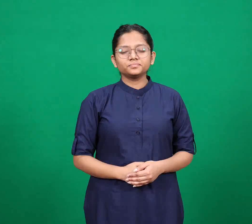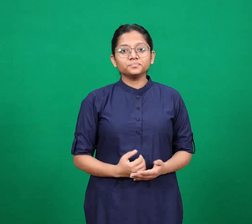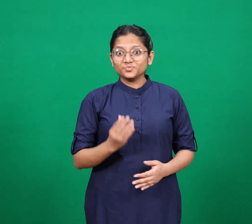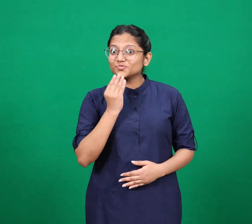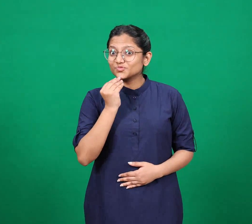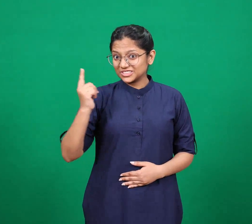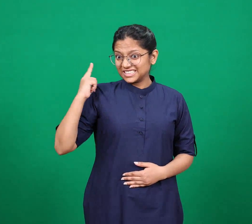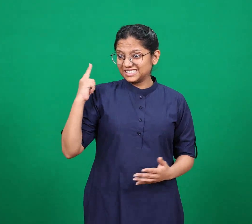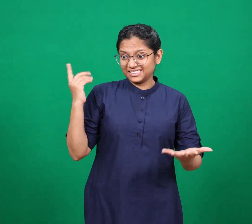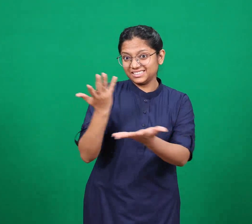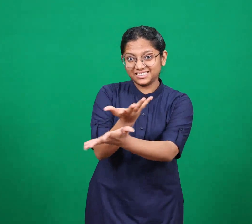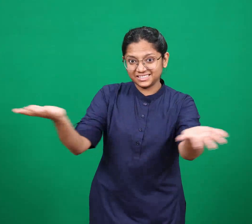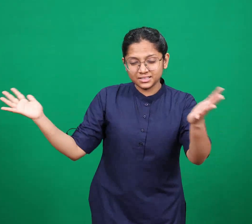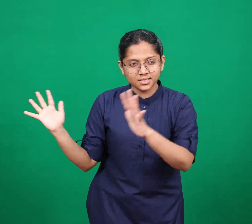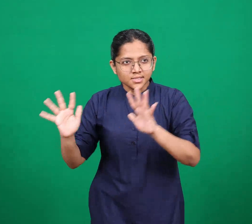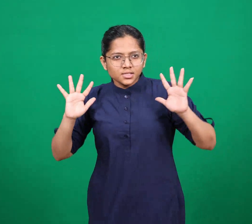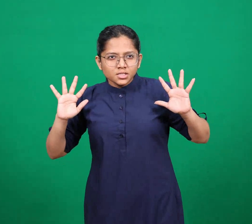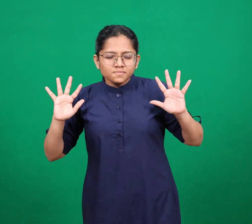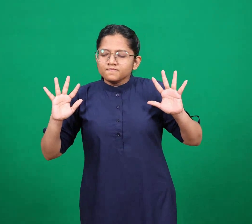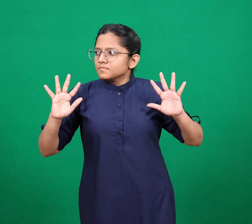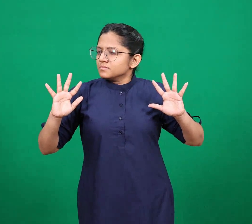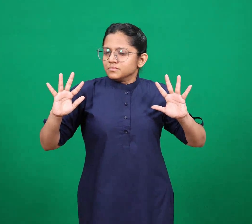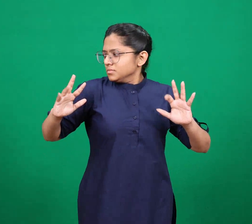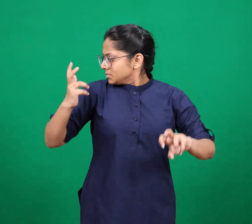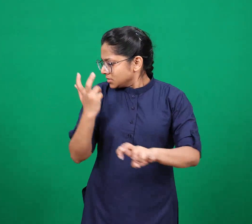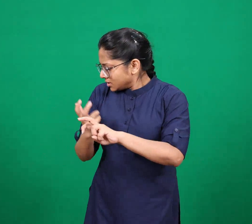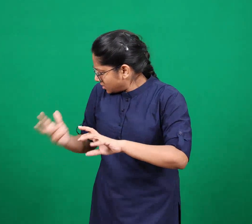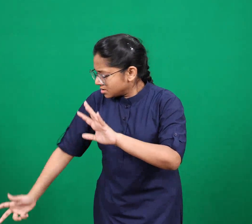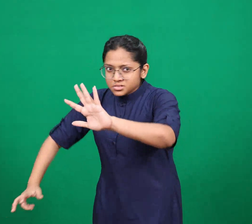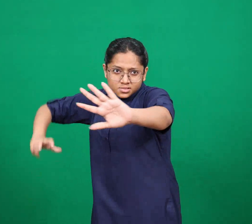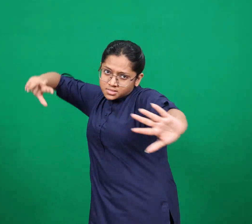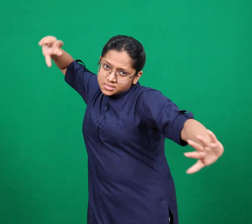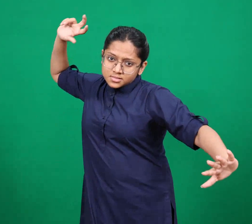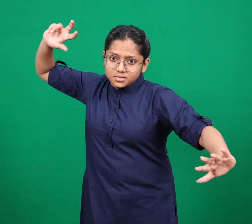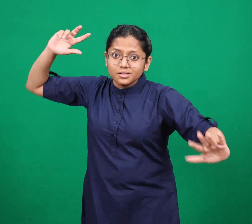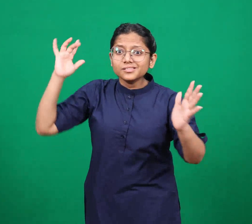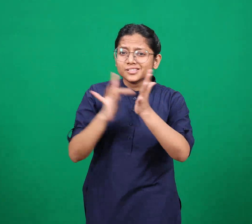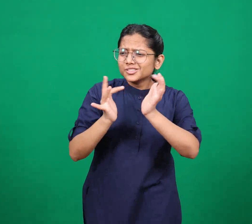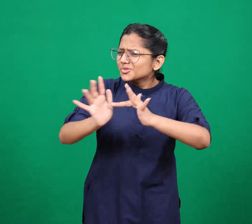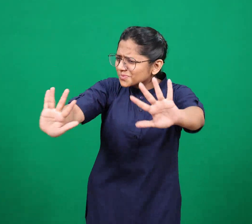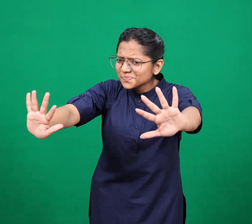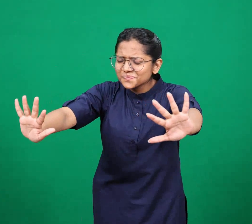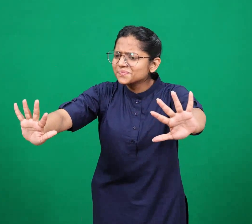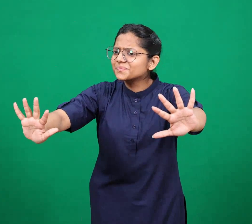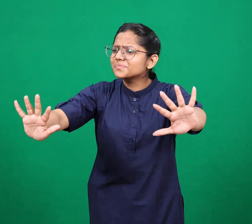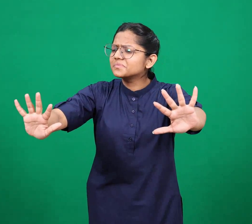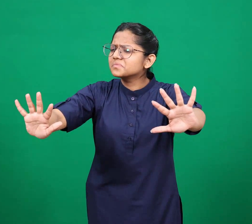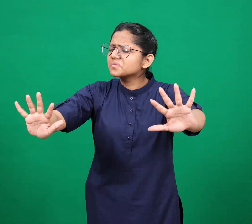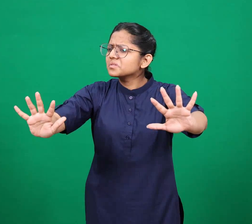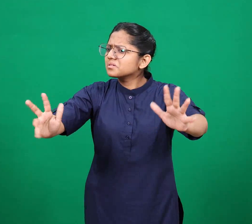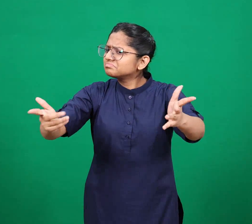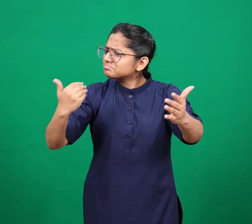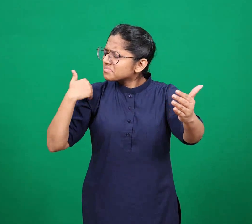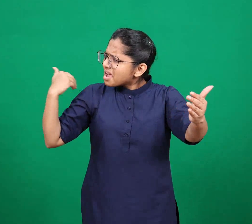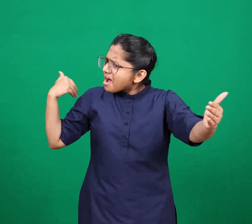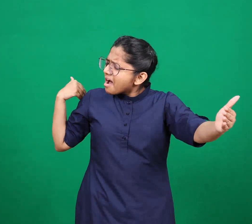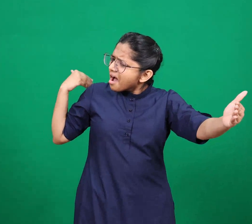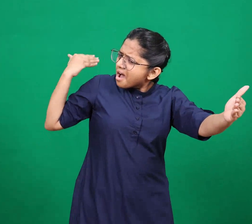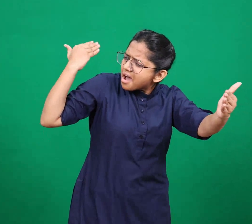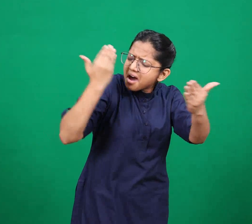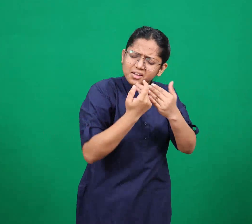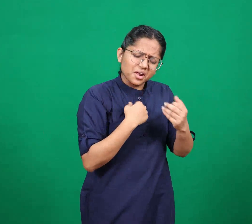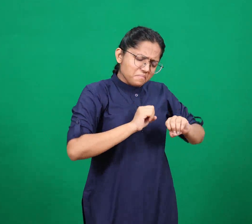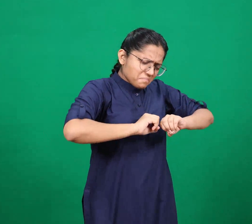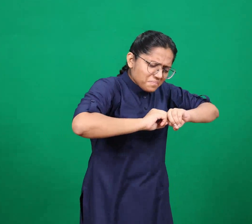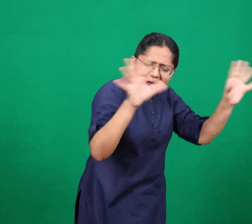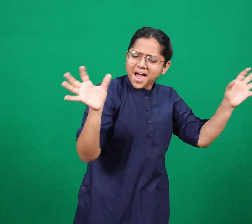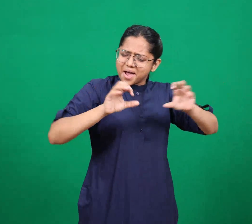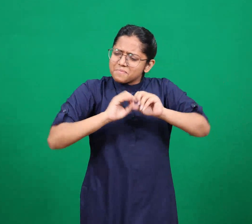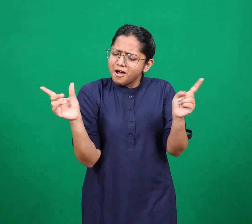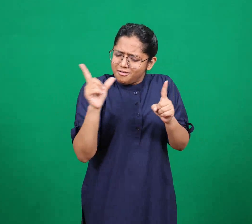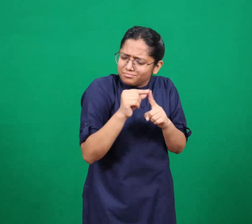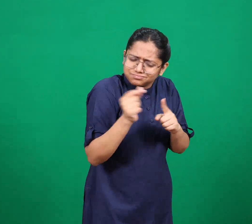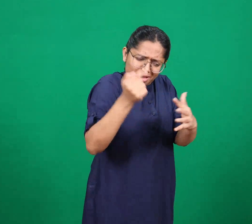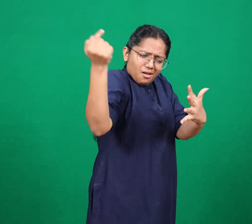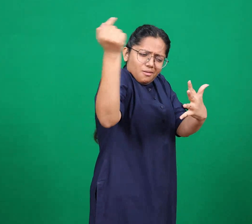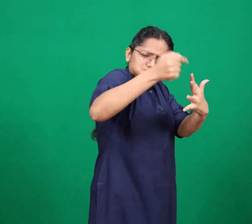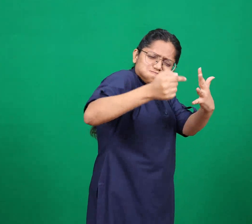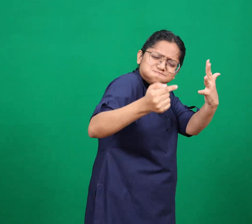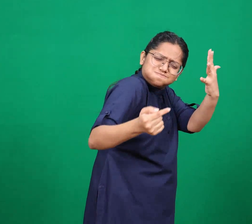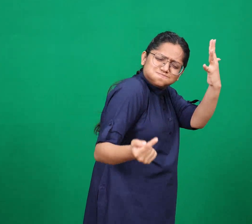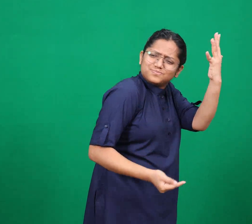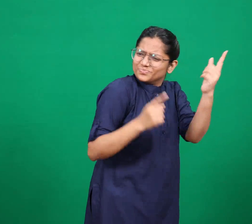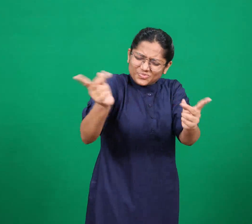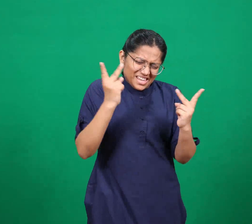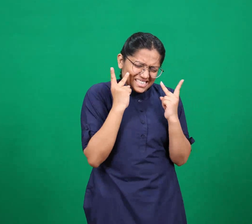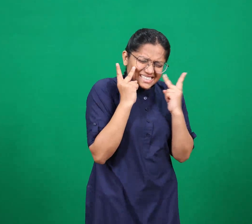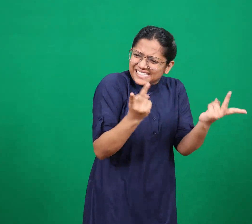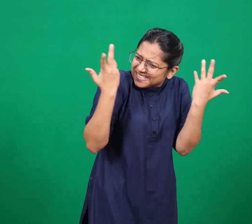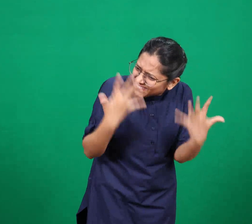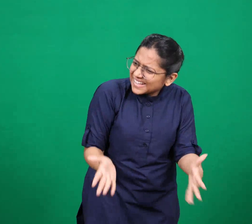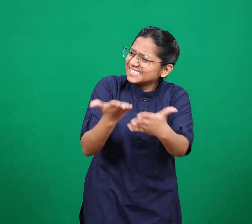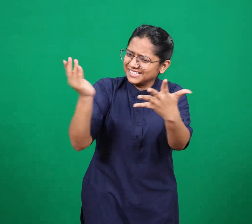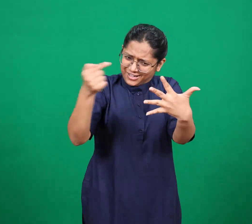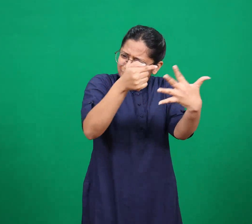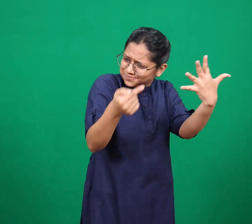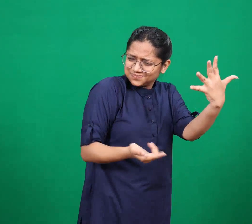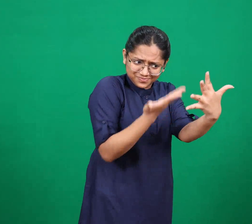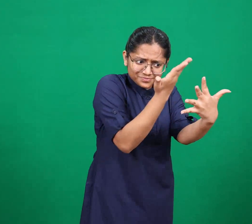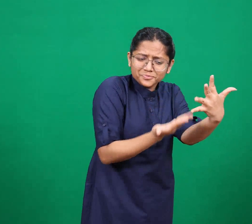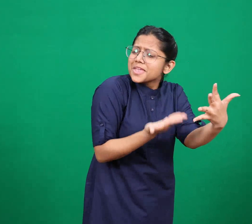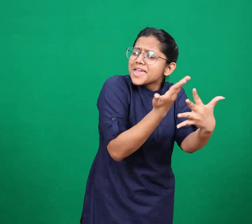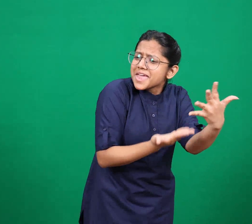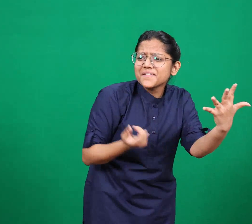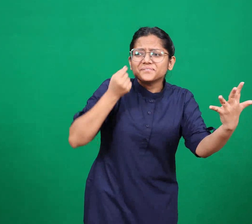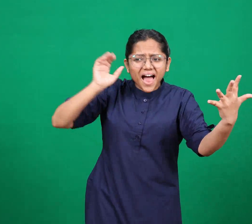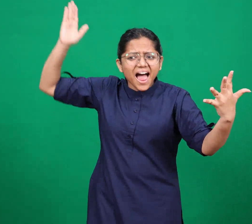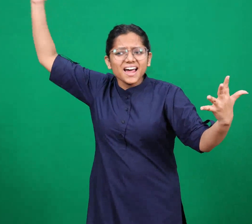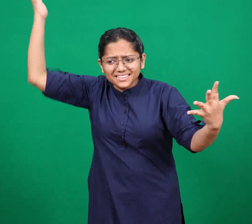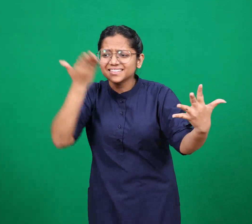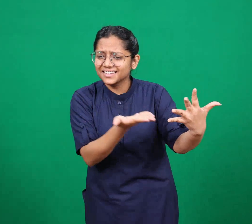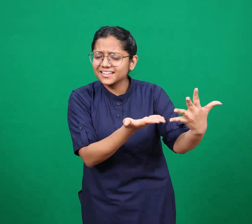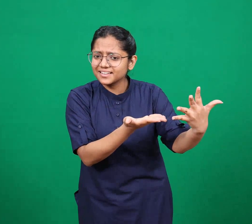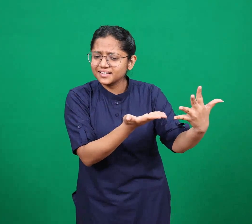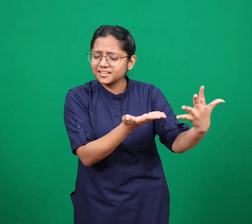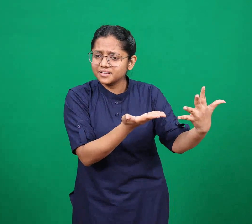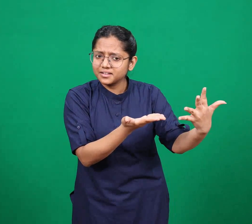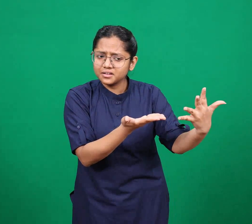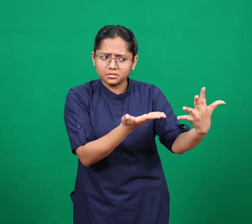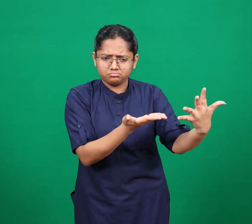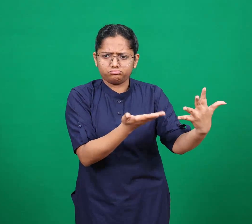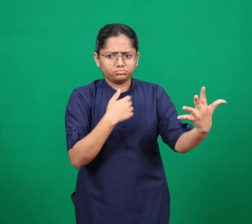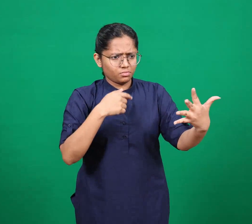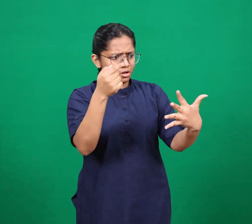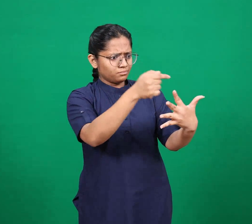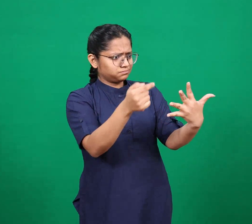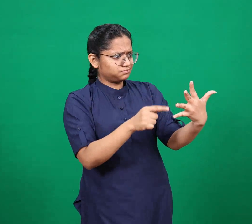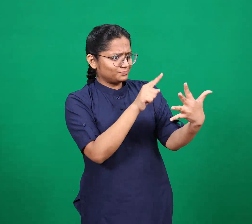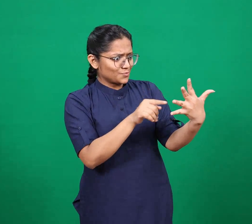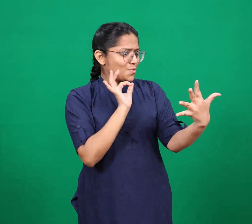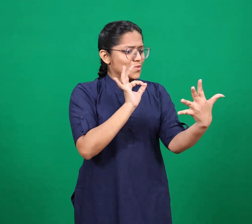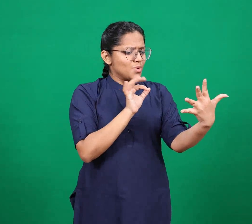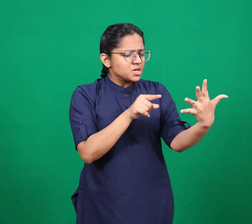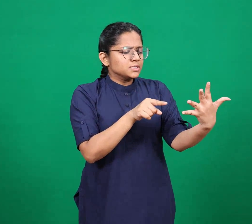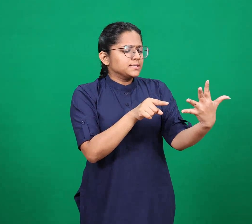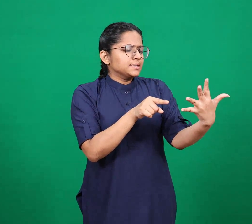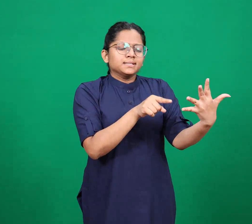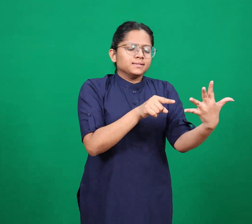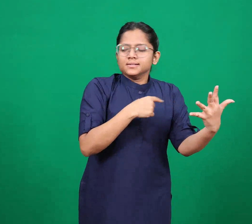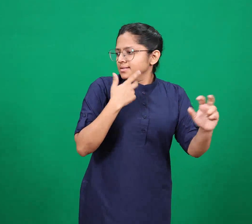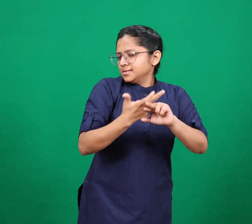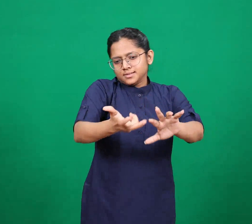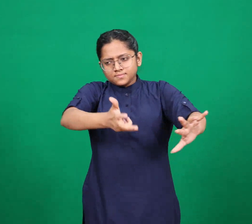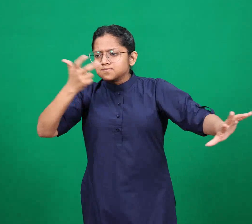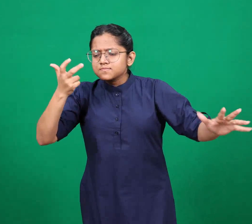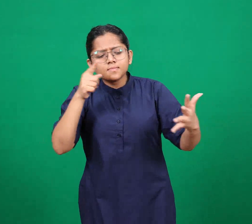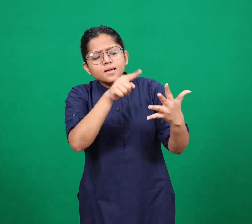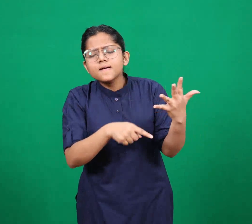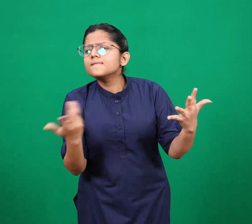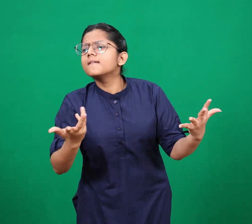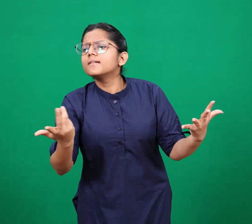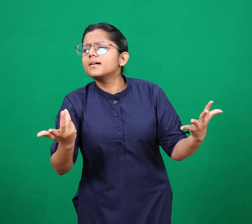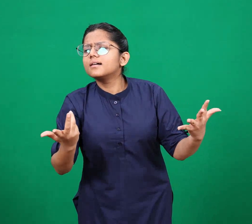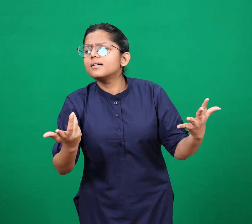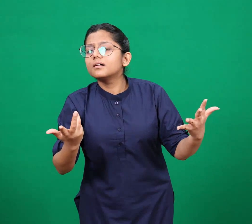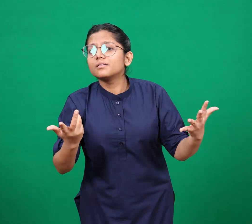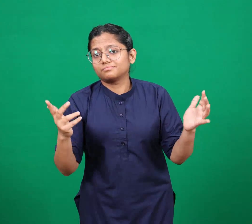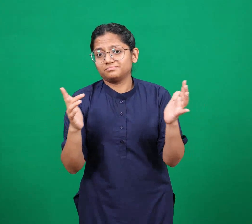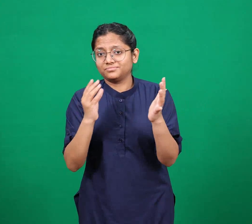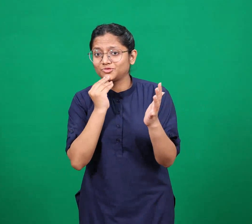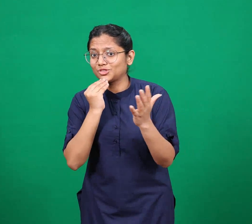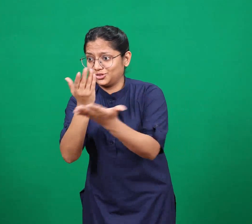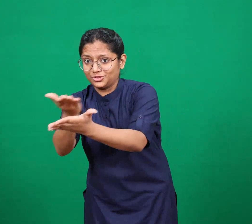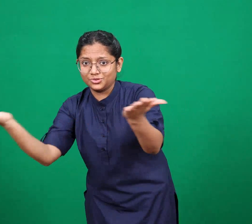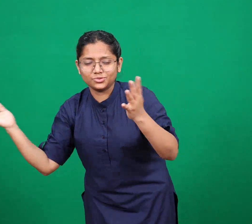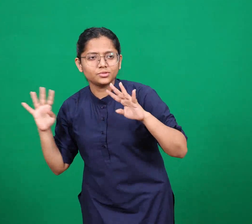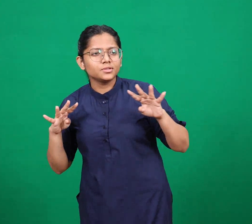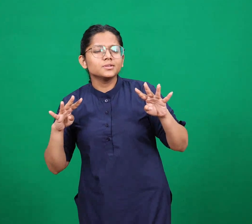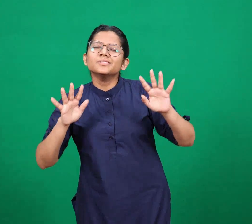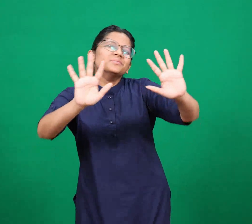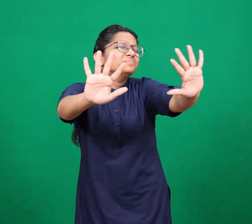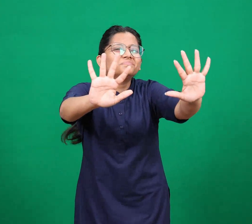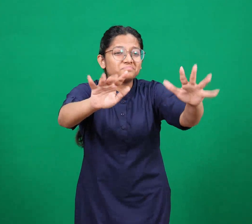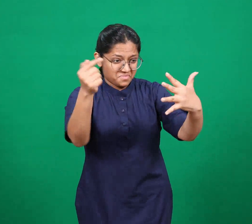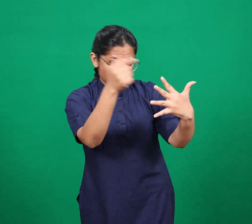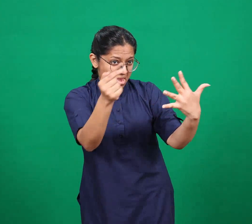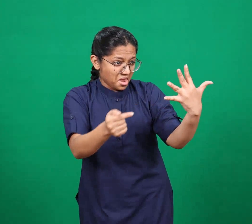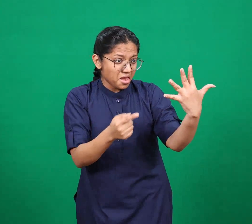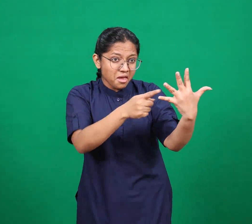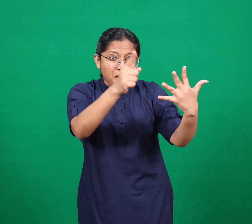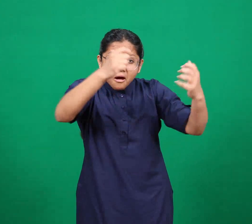At this, the Jews again picked up stones to stone Him. But Jesus responded, "I have shown you many good works from the Father. For which of these do you stone Me?"